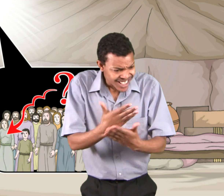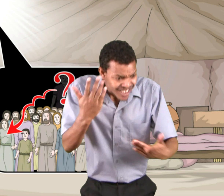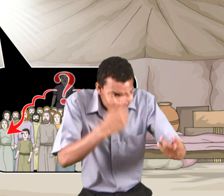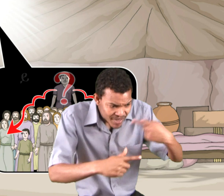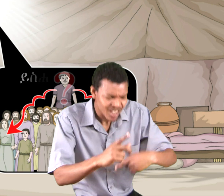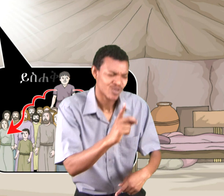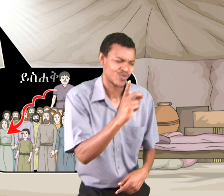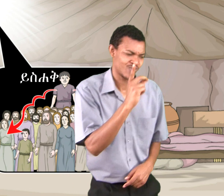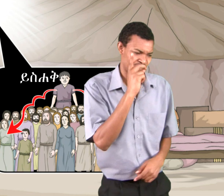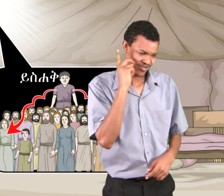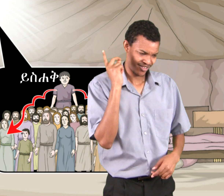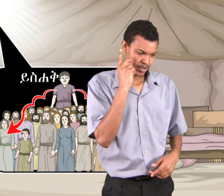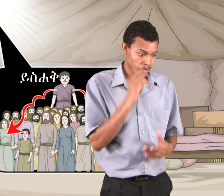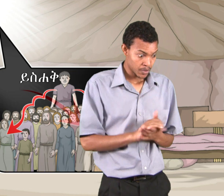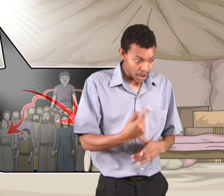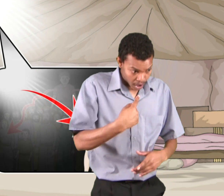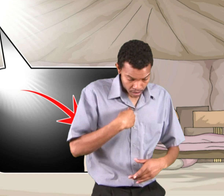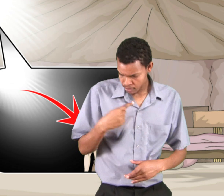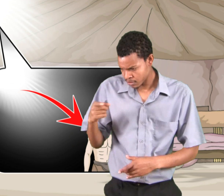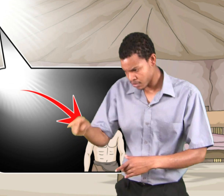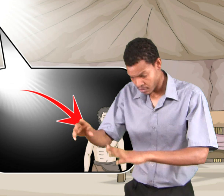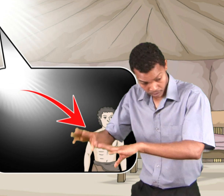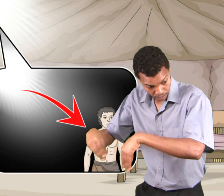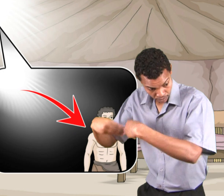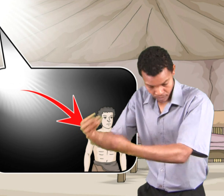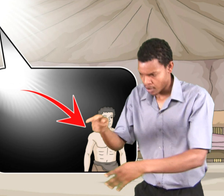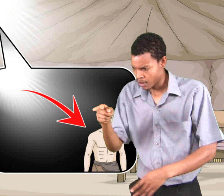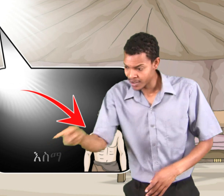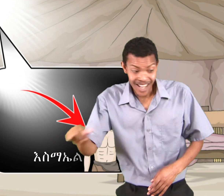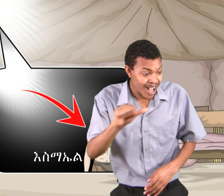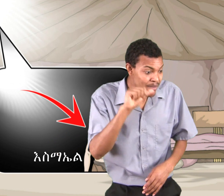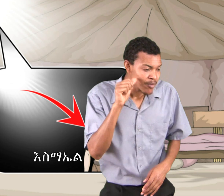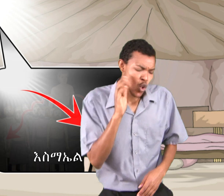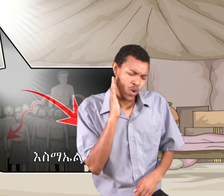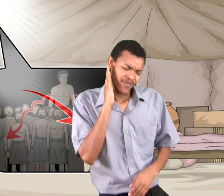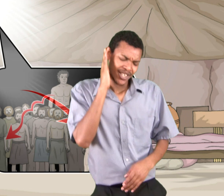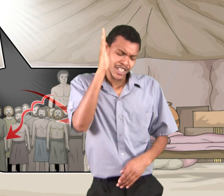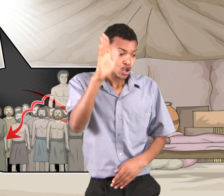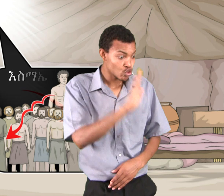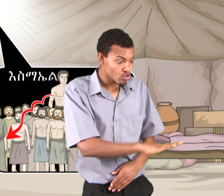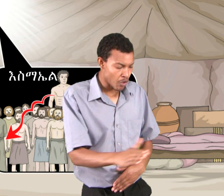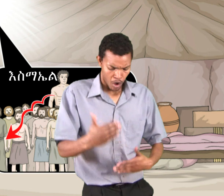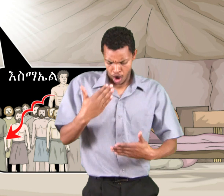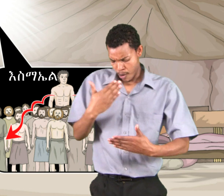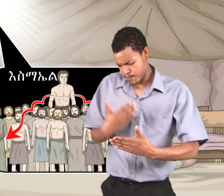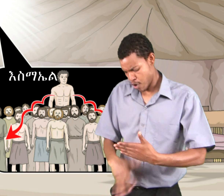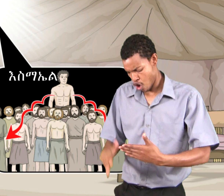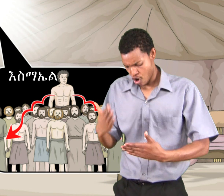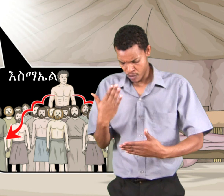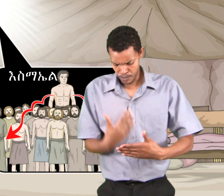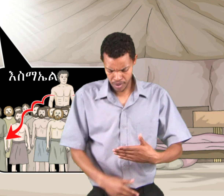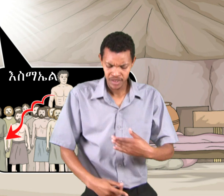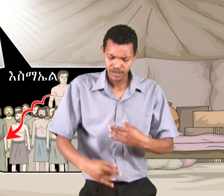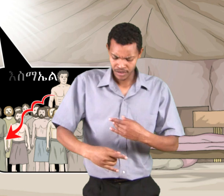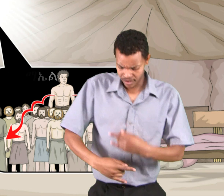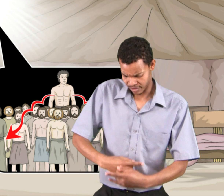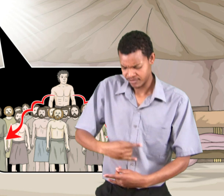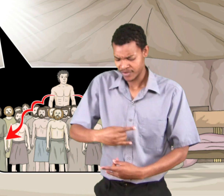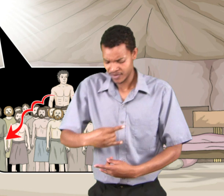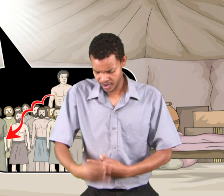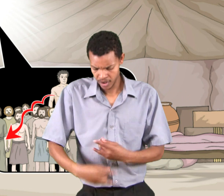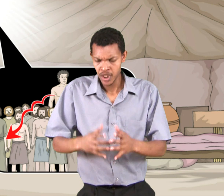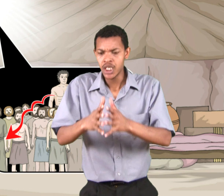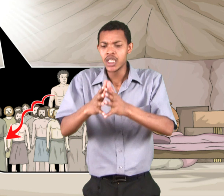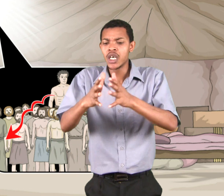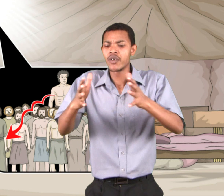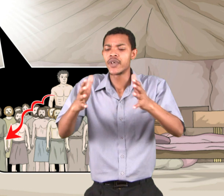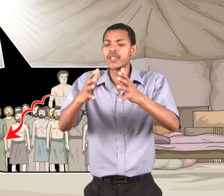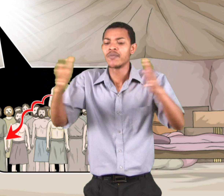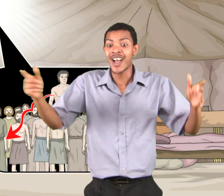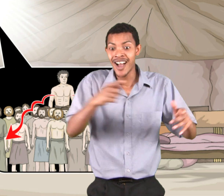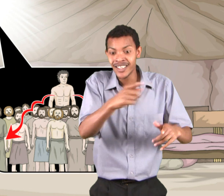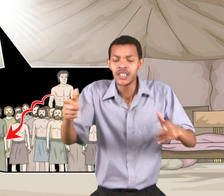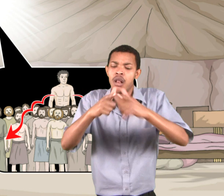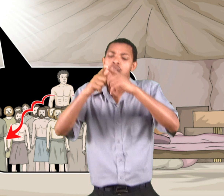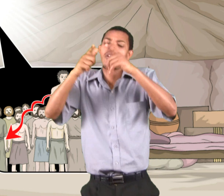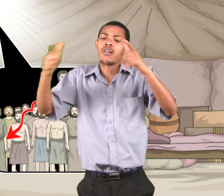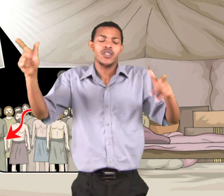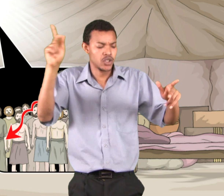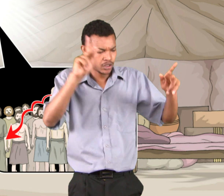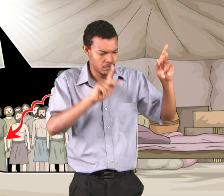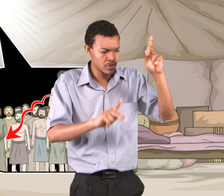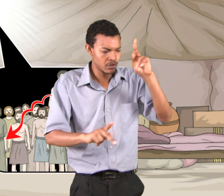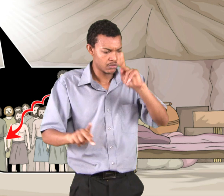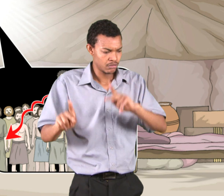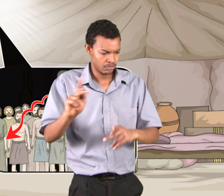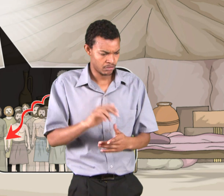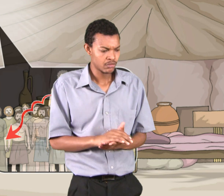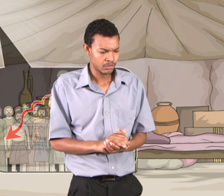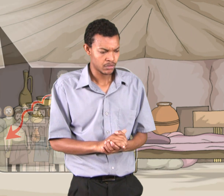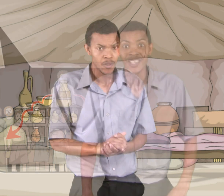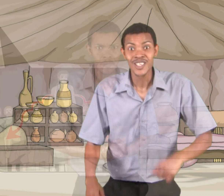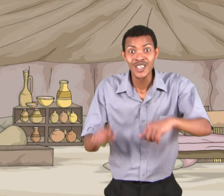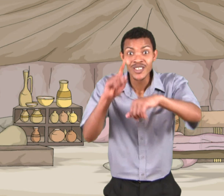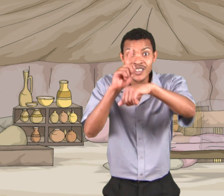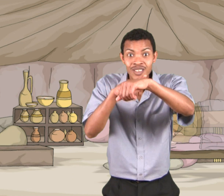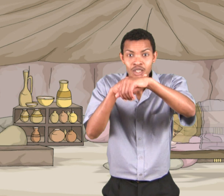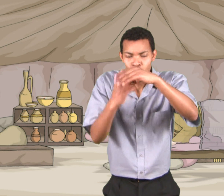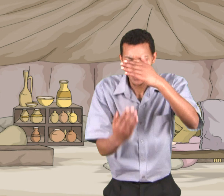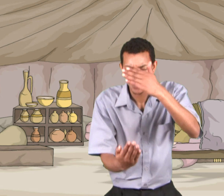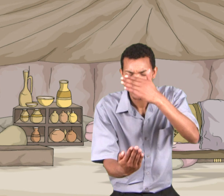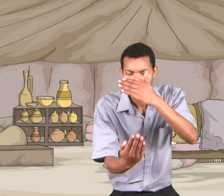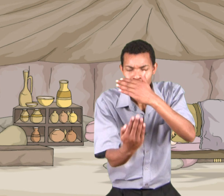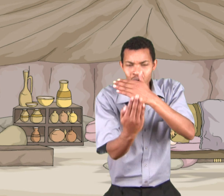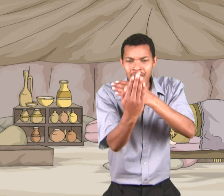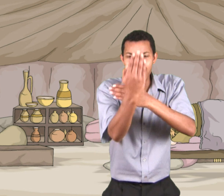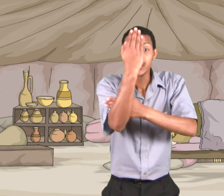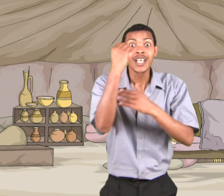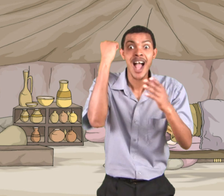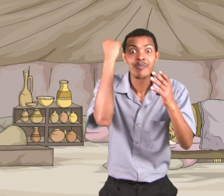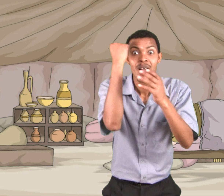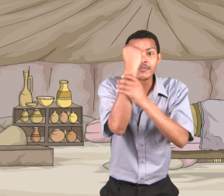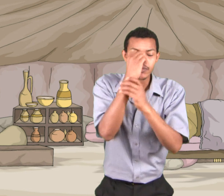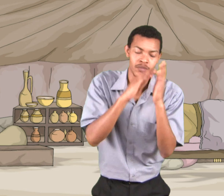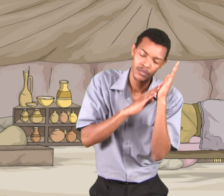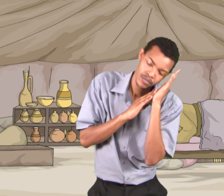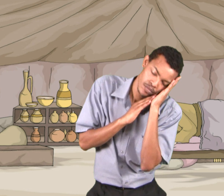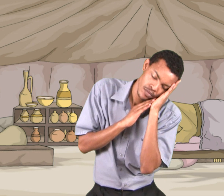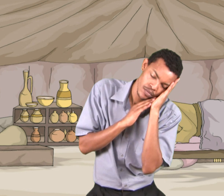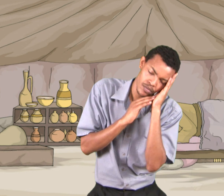But I will also make a nation of the slave woman’s son, because he is your offspring.”